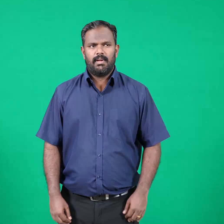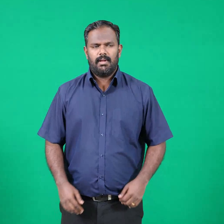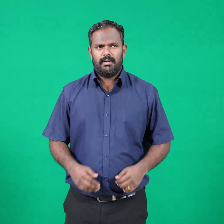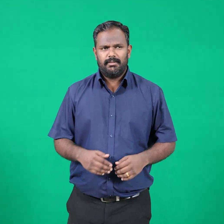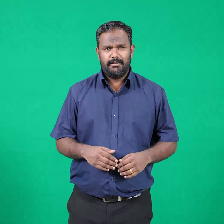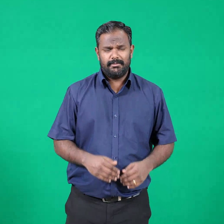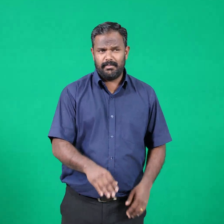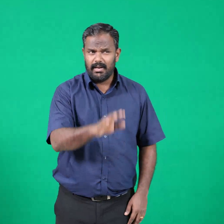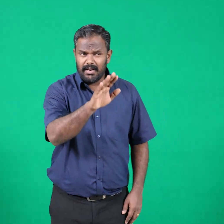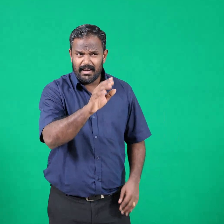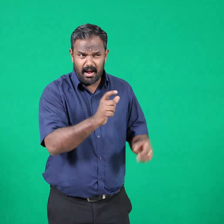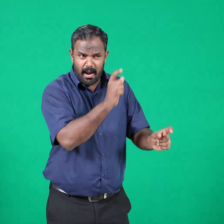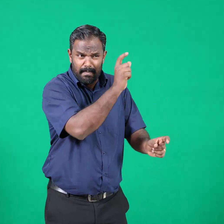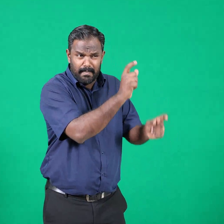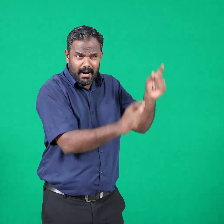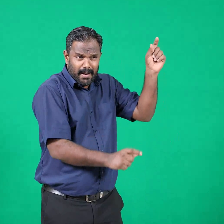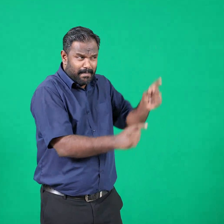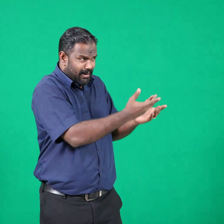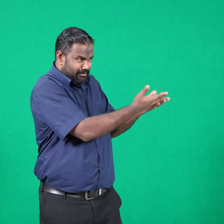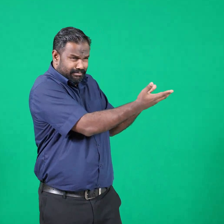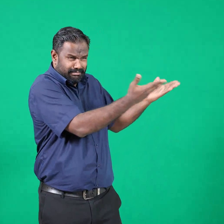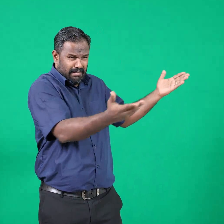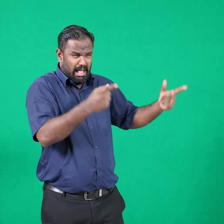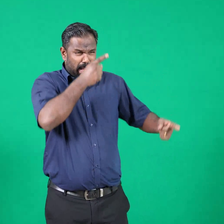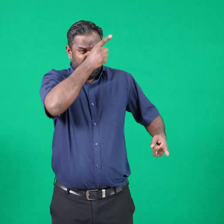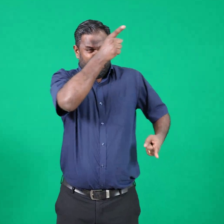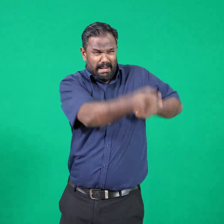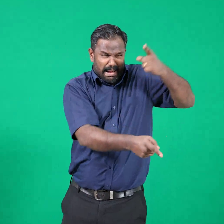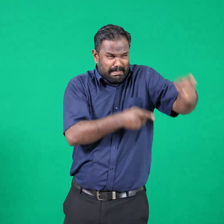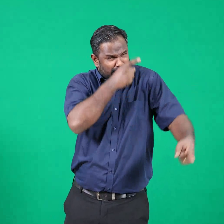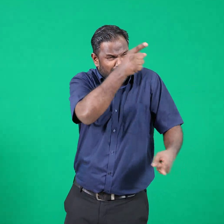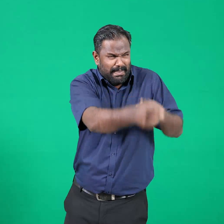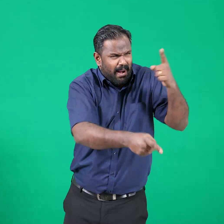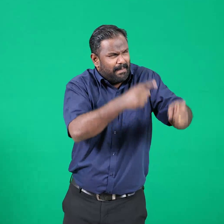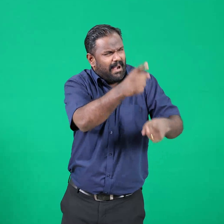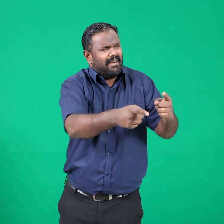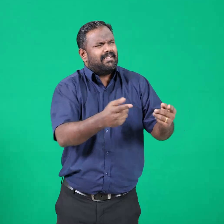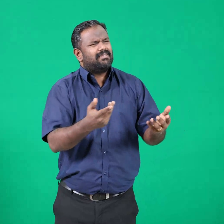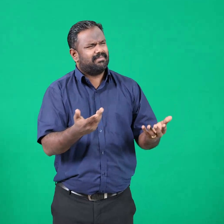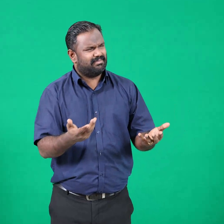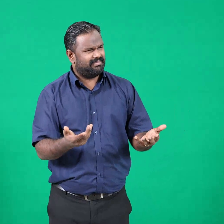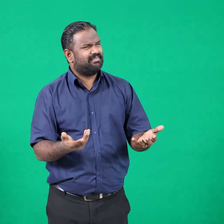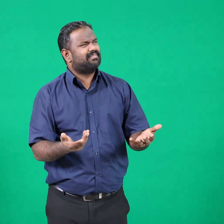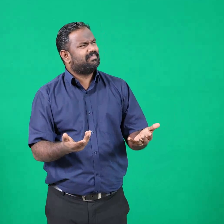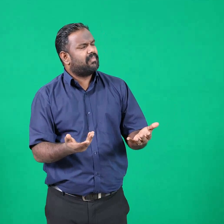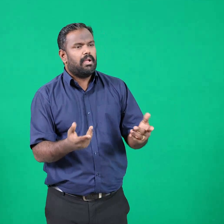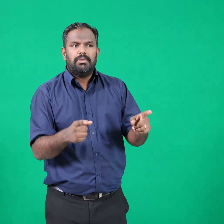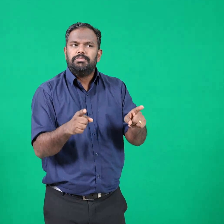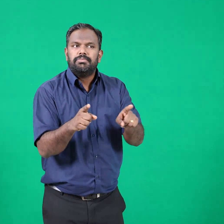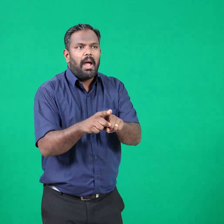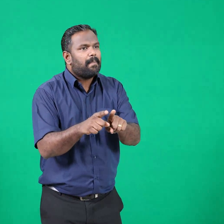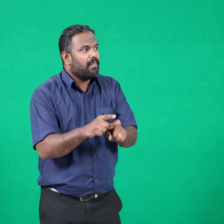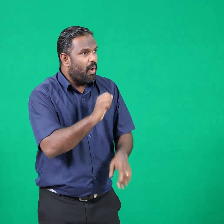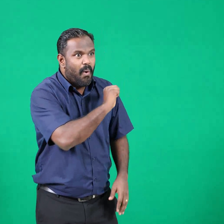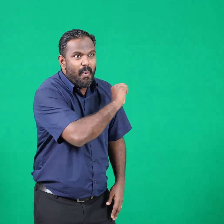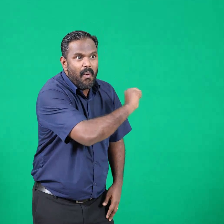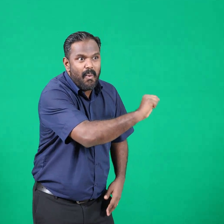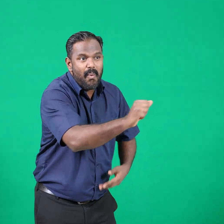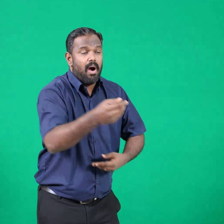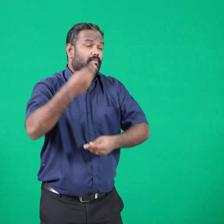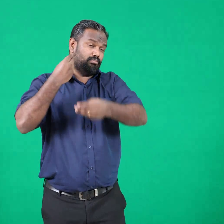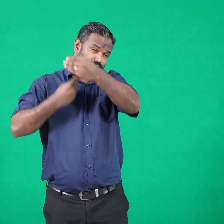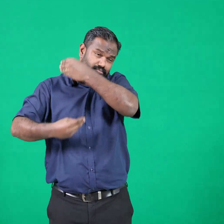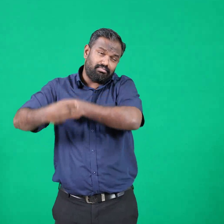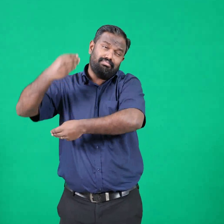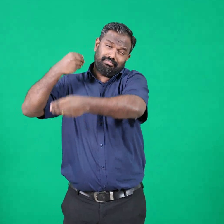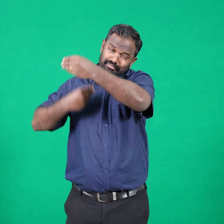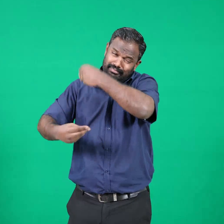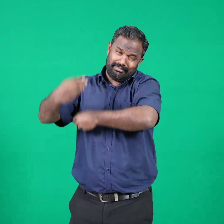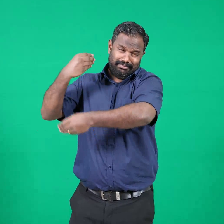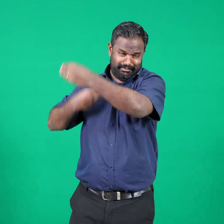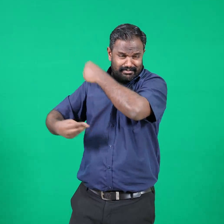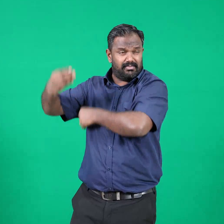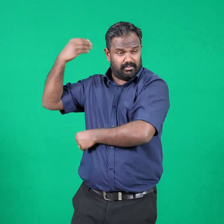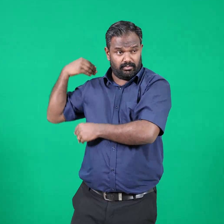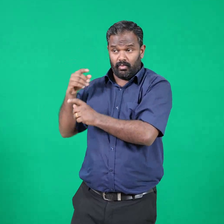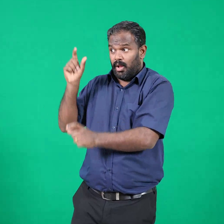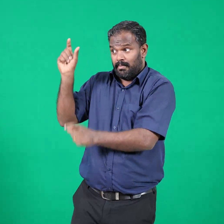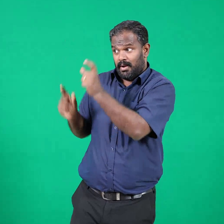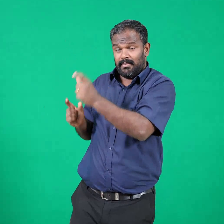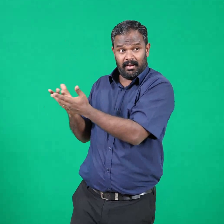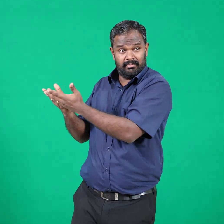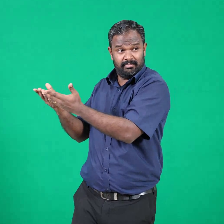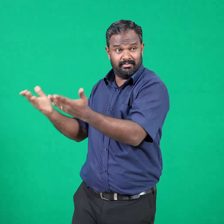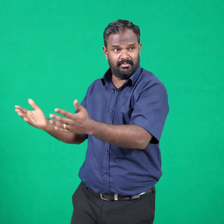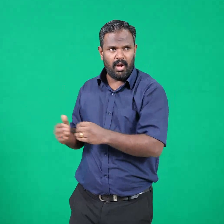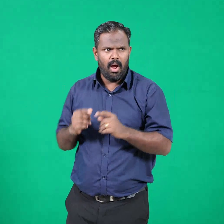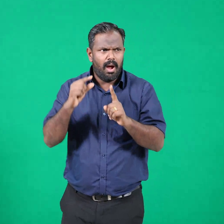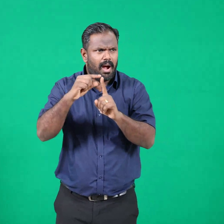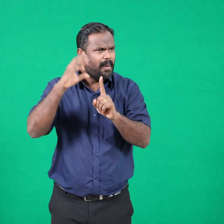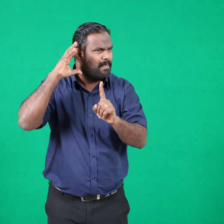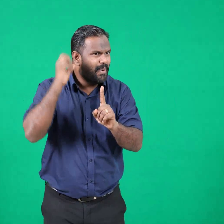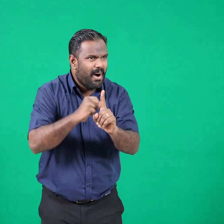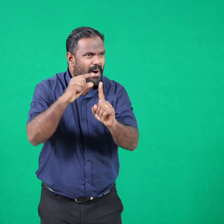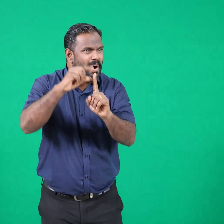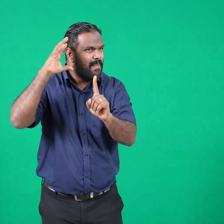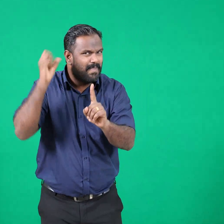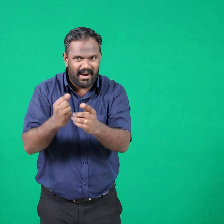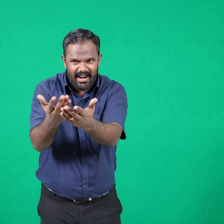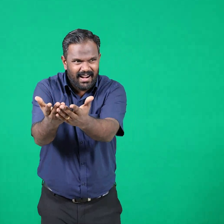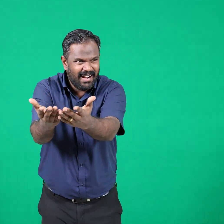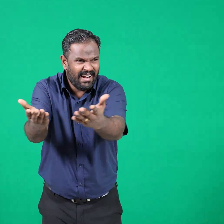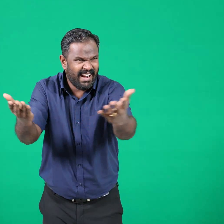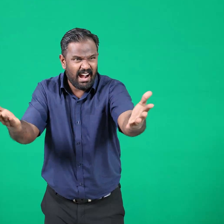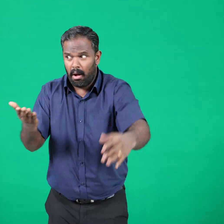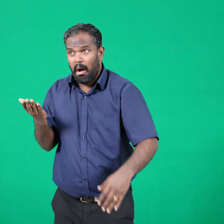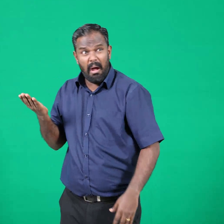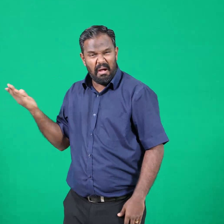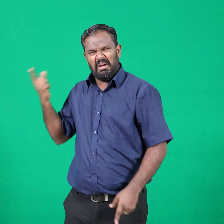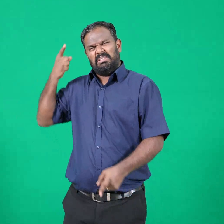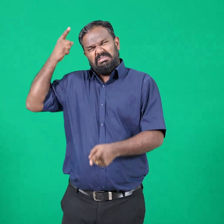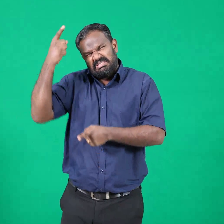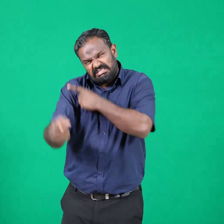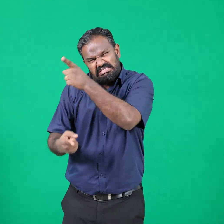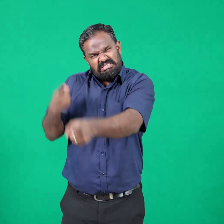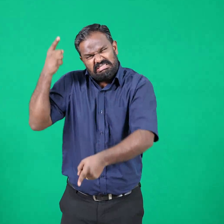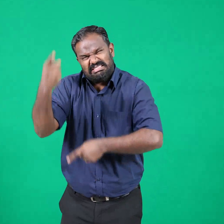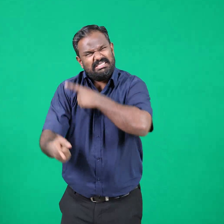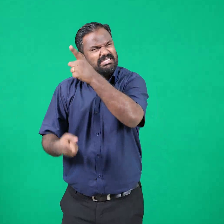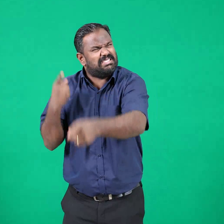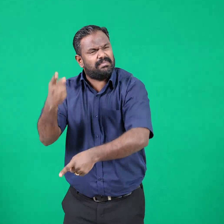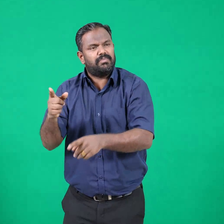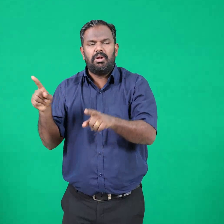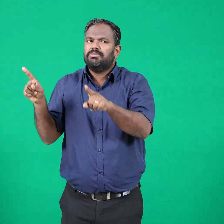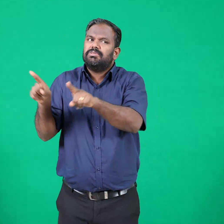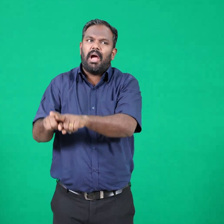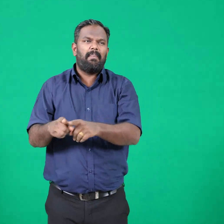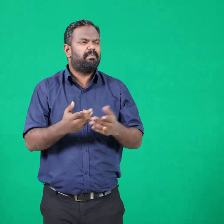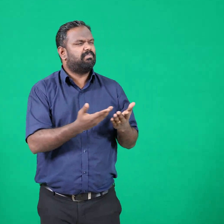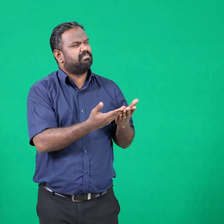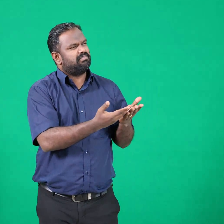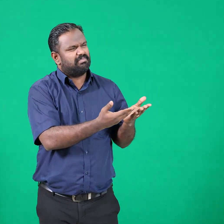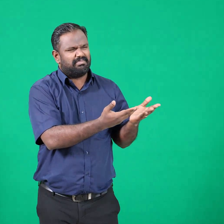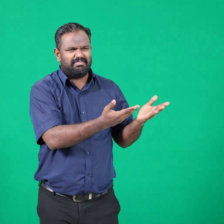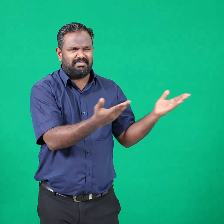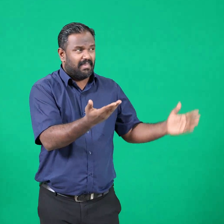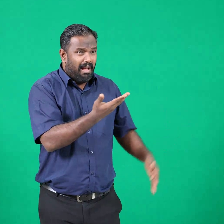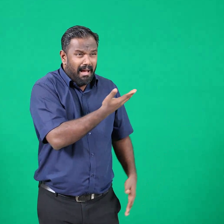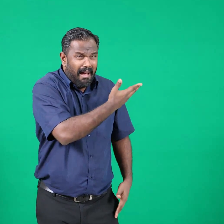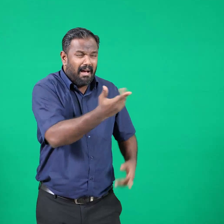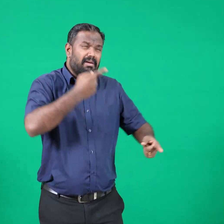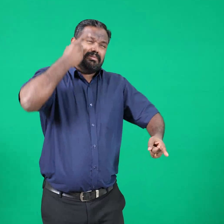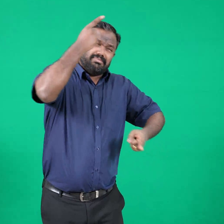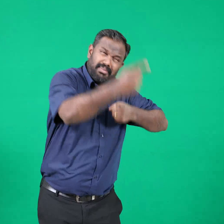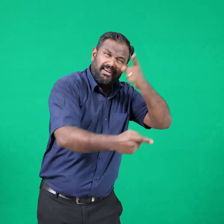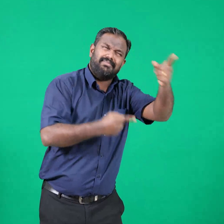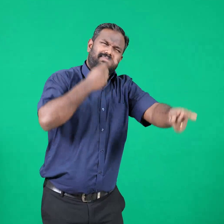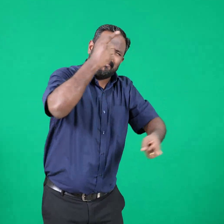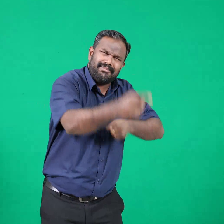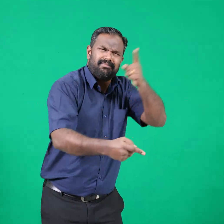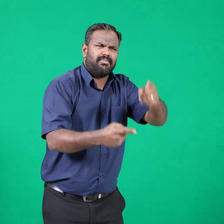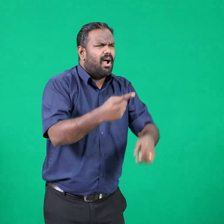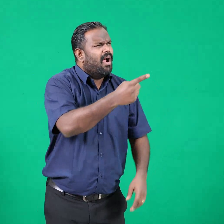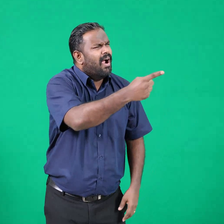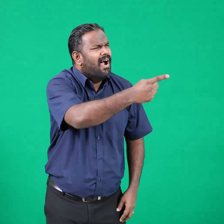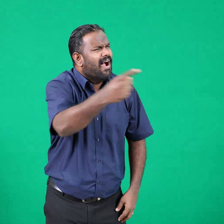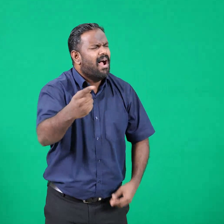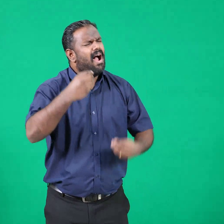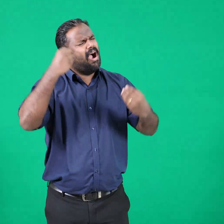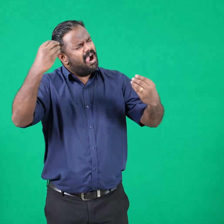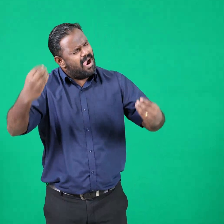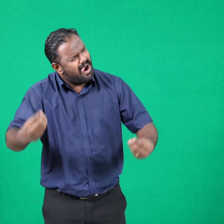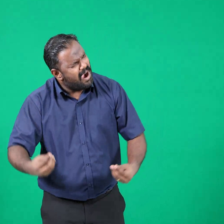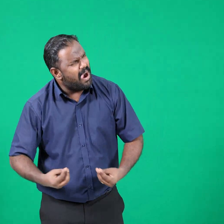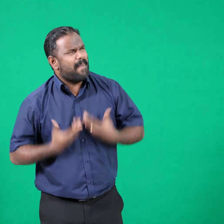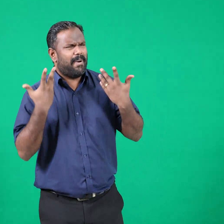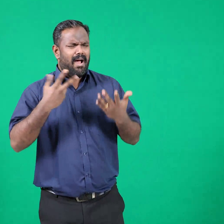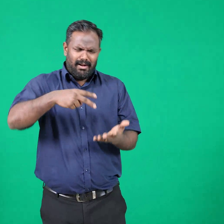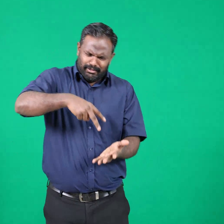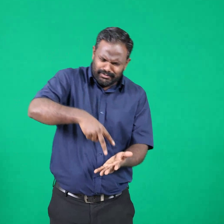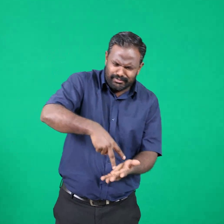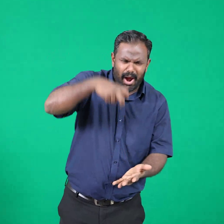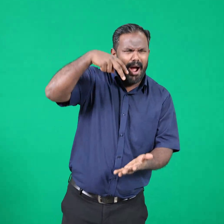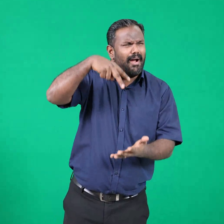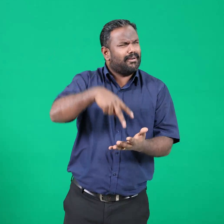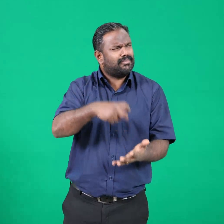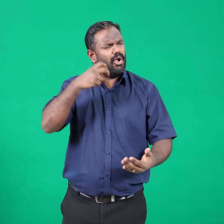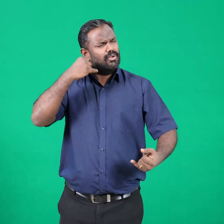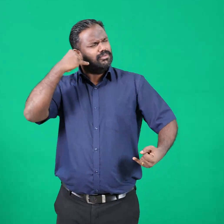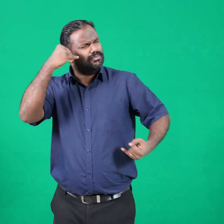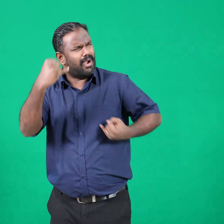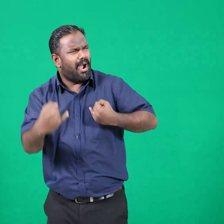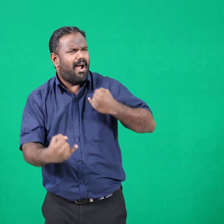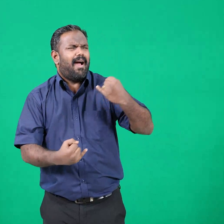Rejoice in that day and leap for joy, because great is your reward in heaven.